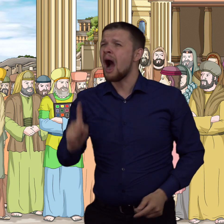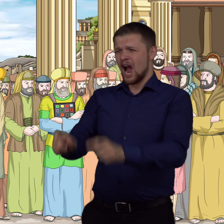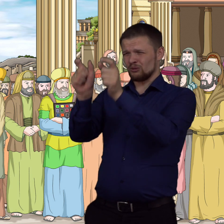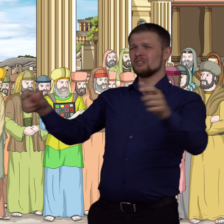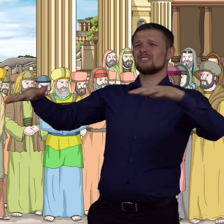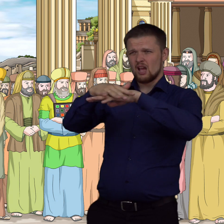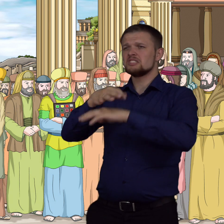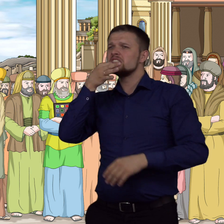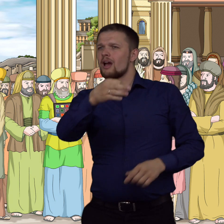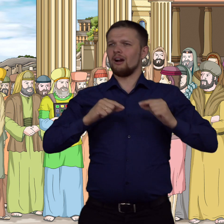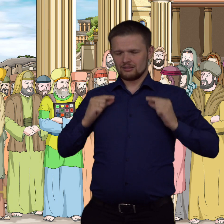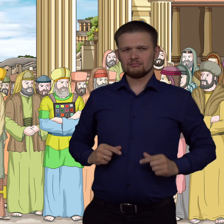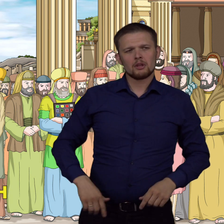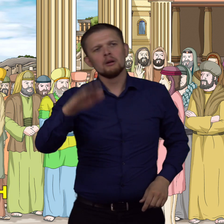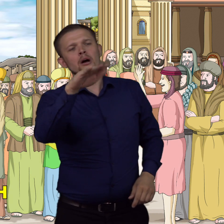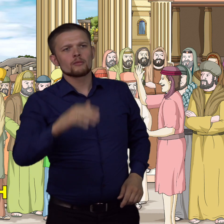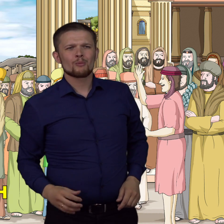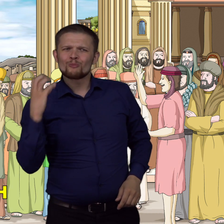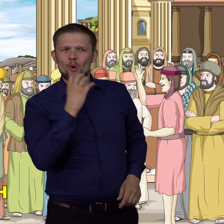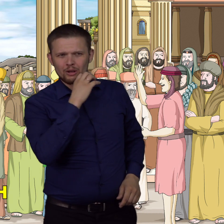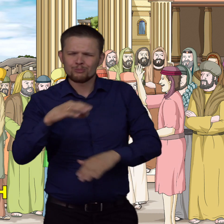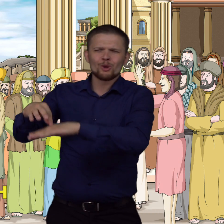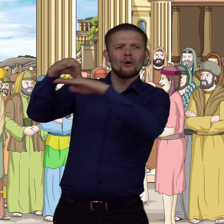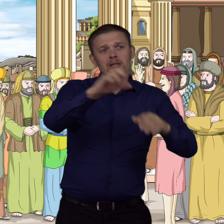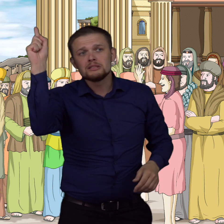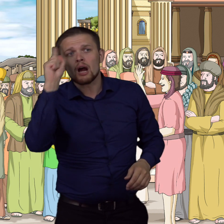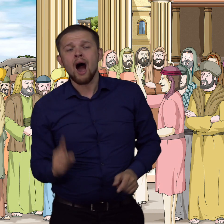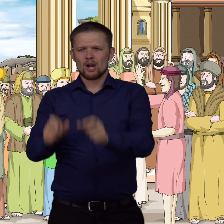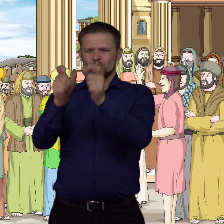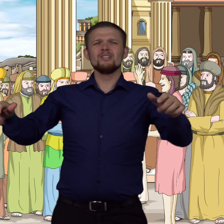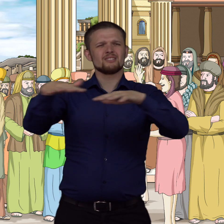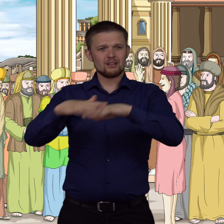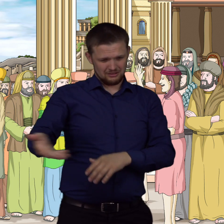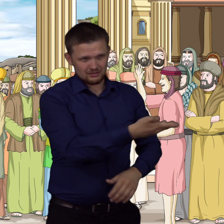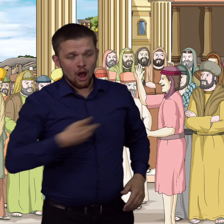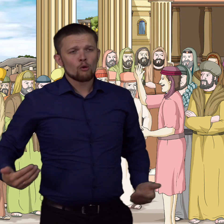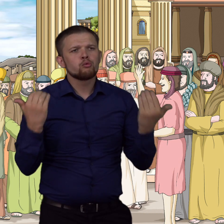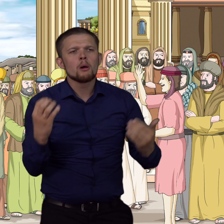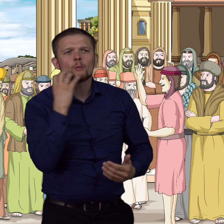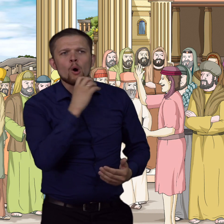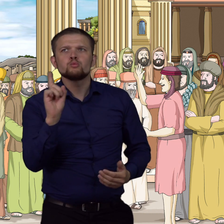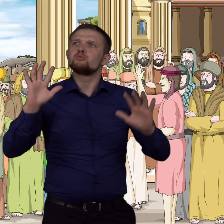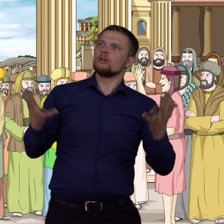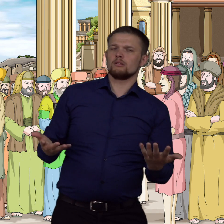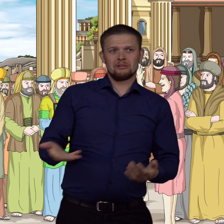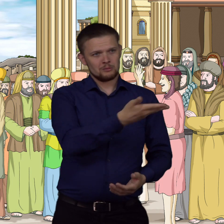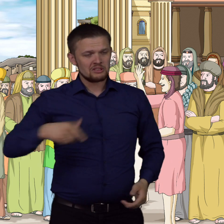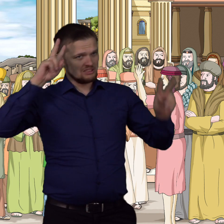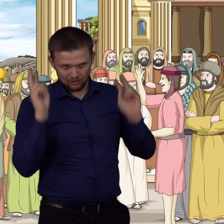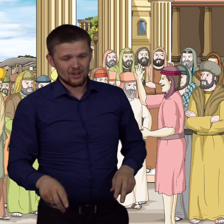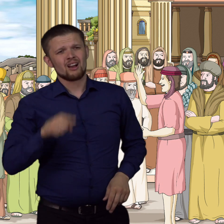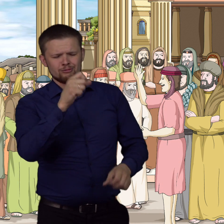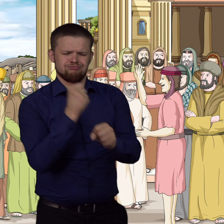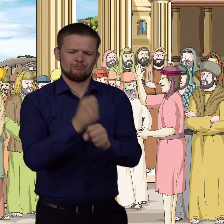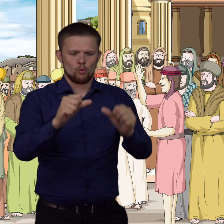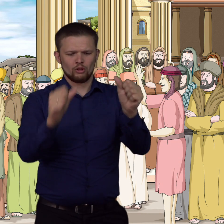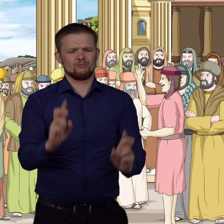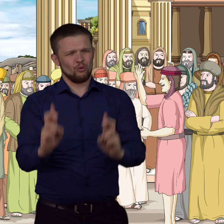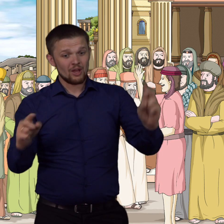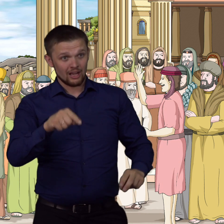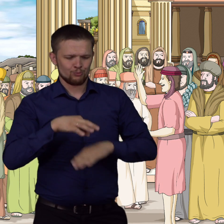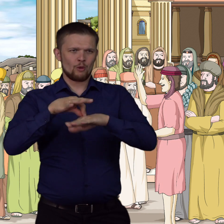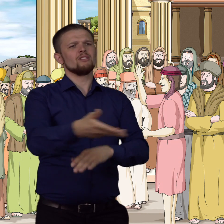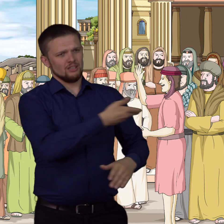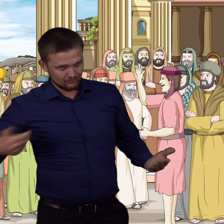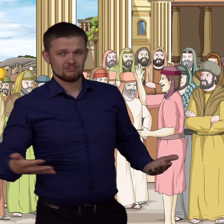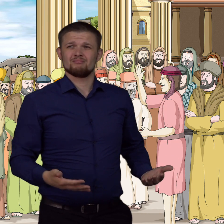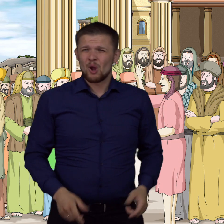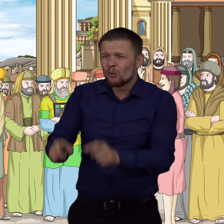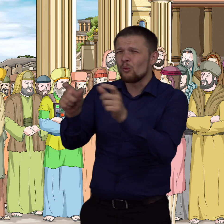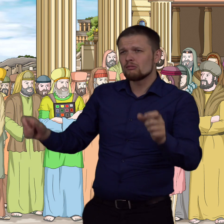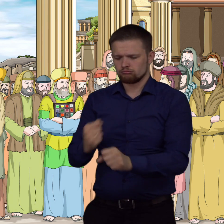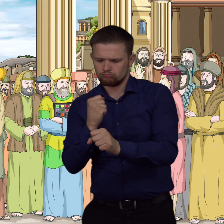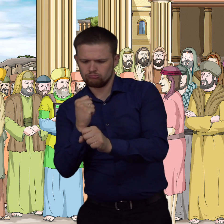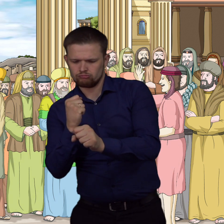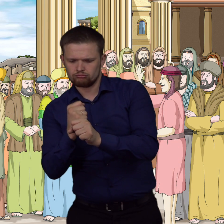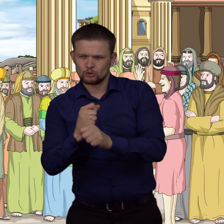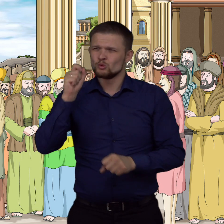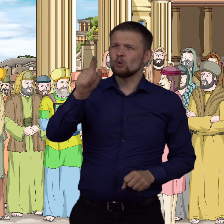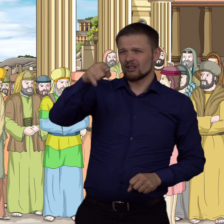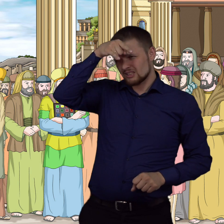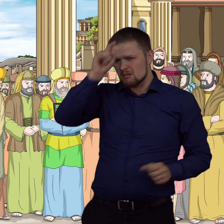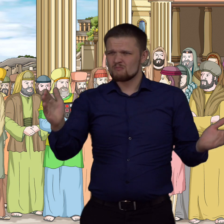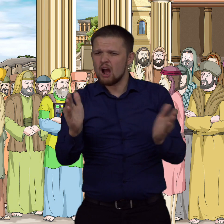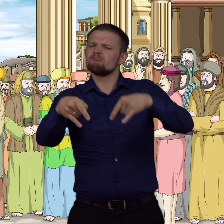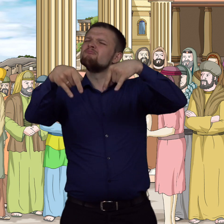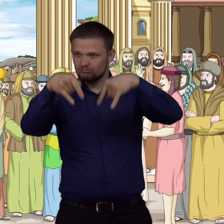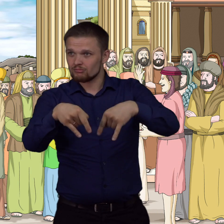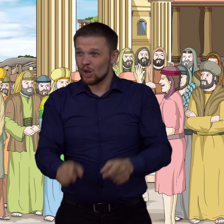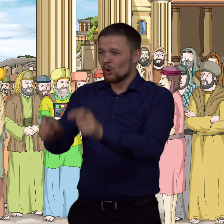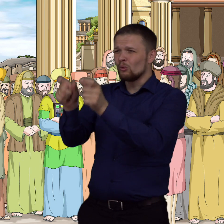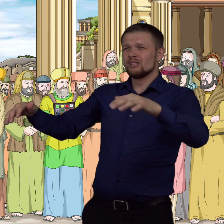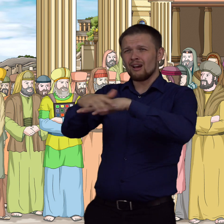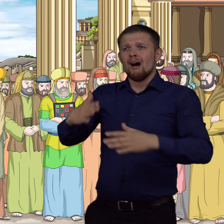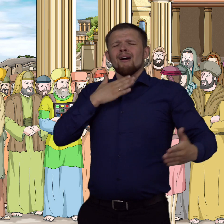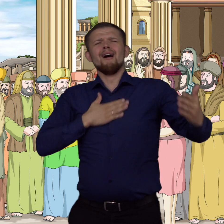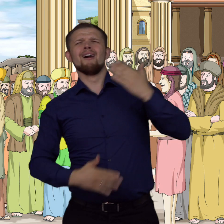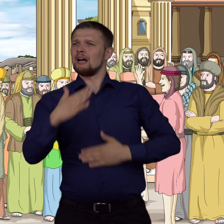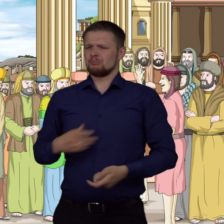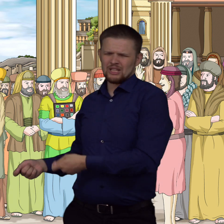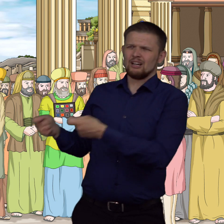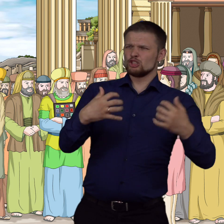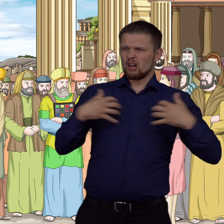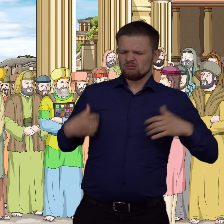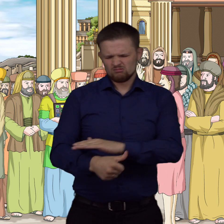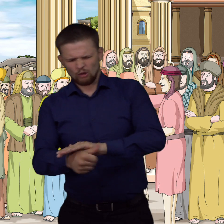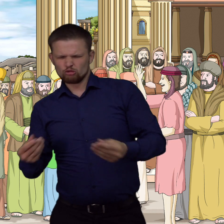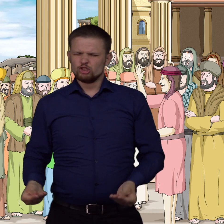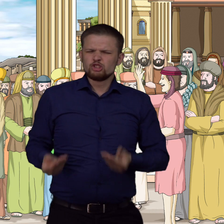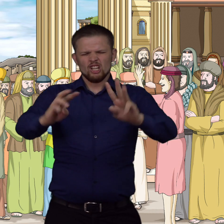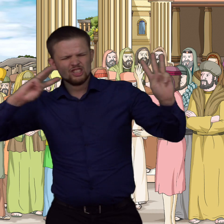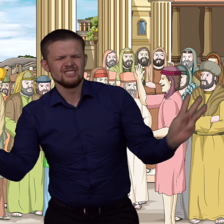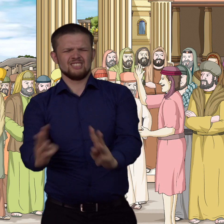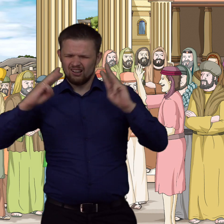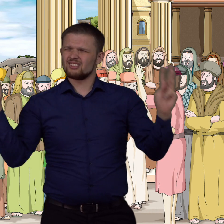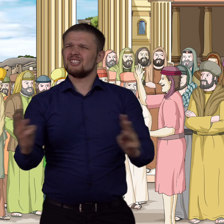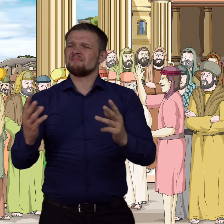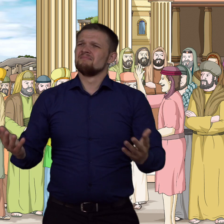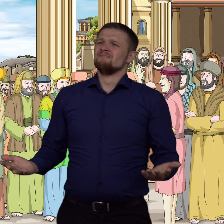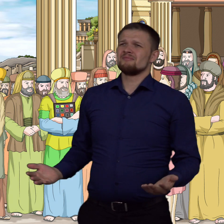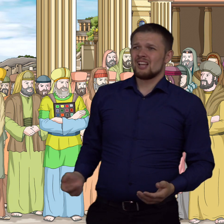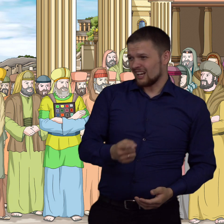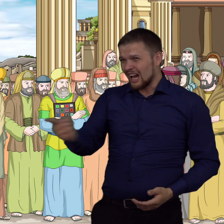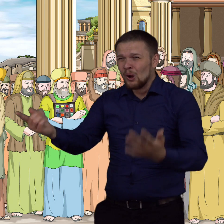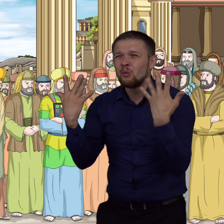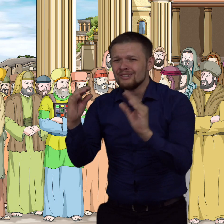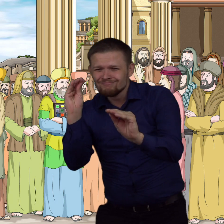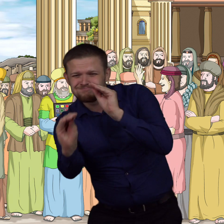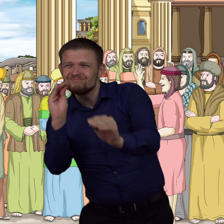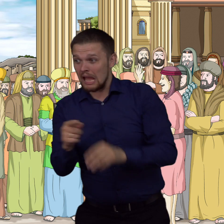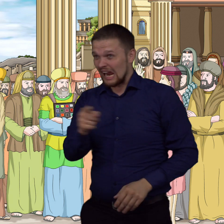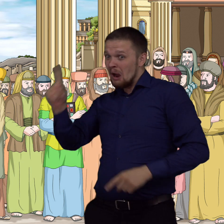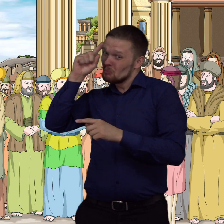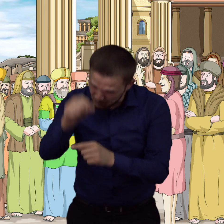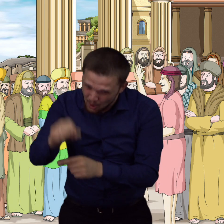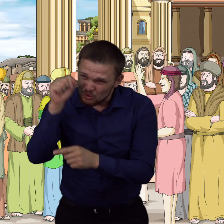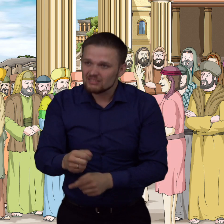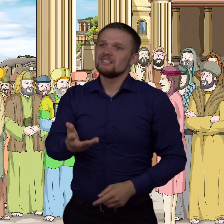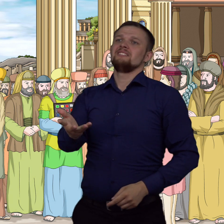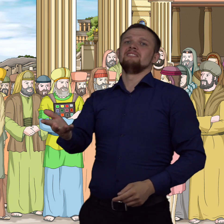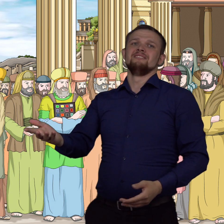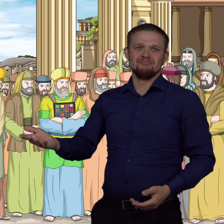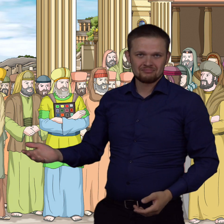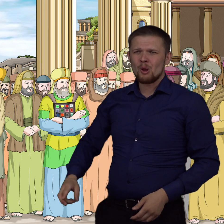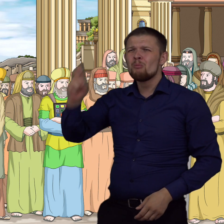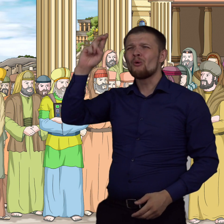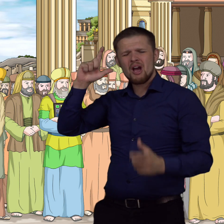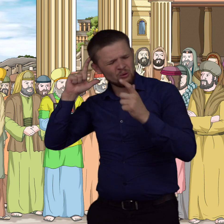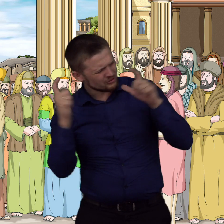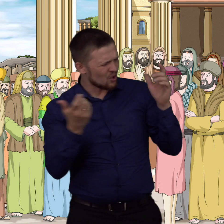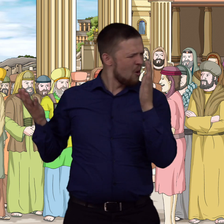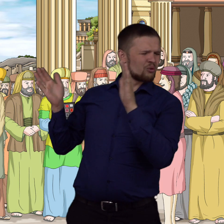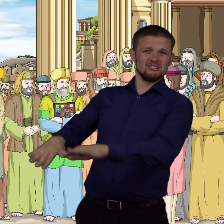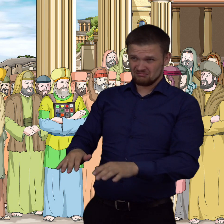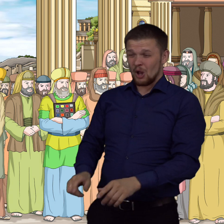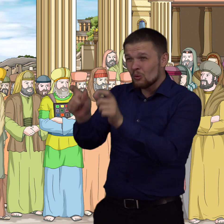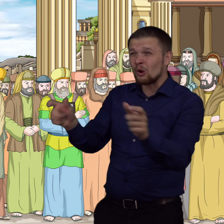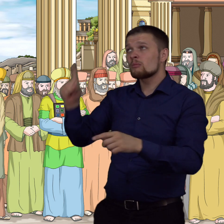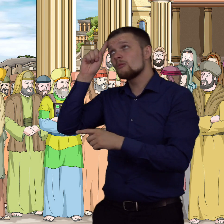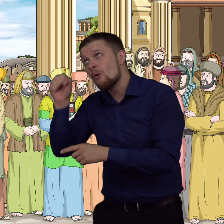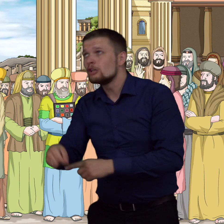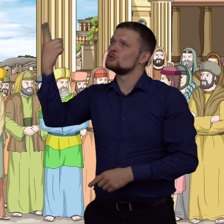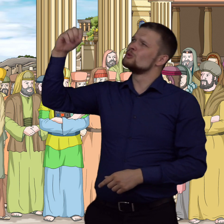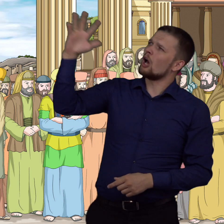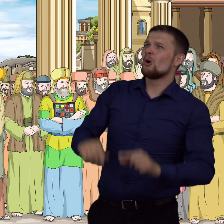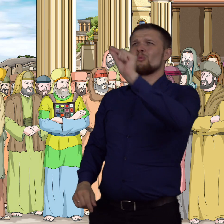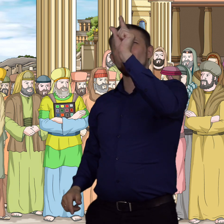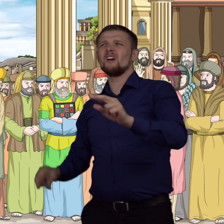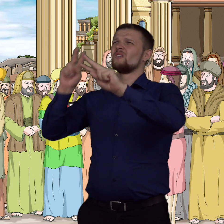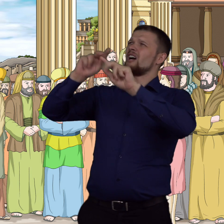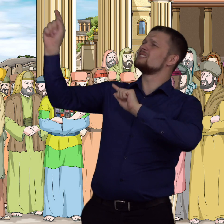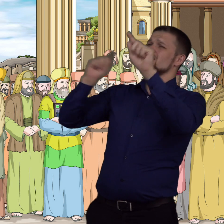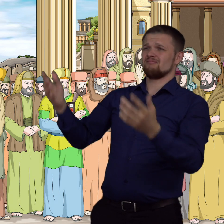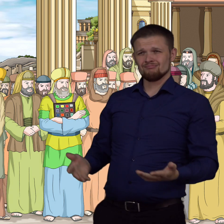They said to Aaron, ‘Make us gods who will go before us! As for this Moses who led us out of the land of Egypt, we do not know what has happened to him.’ At that time they made a calf and offered a sacrifice to the idol, rejoicing in the works of their hands.